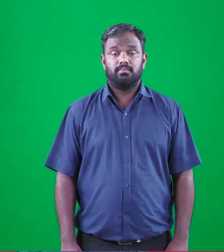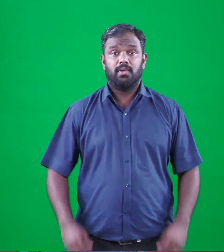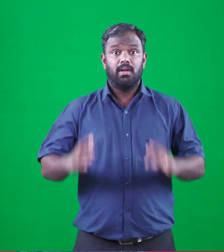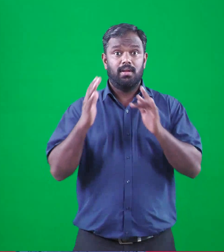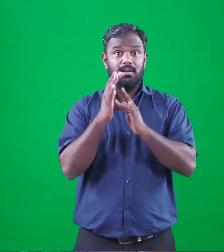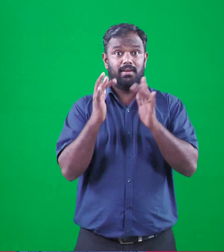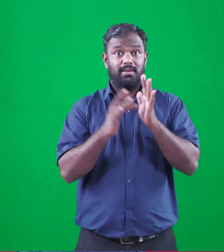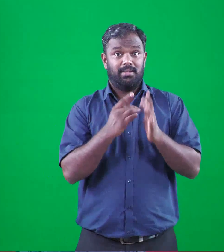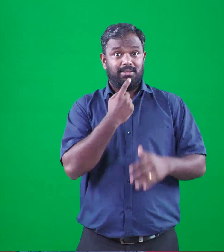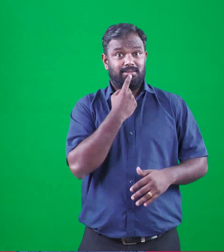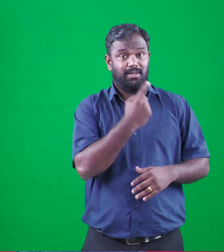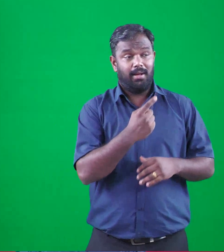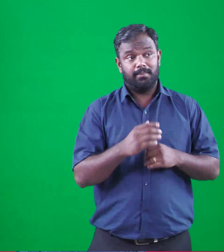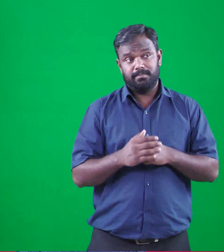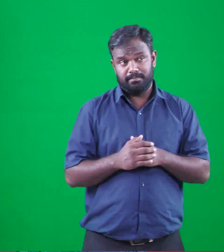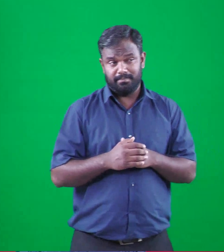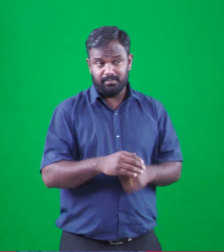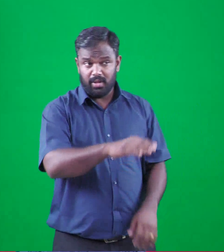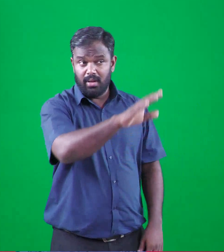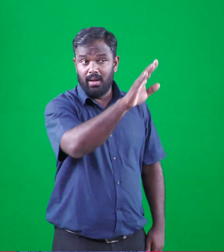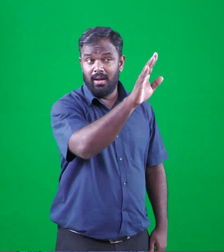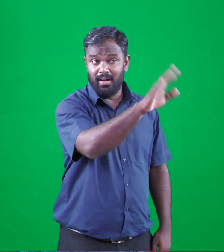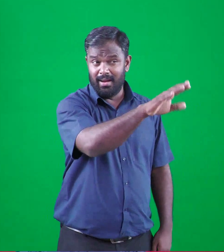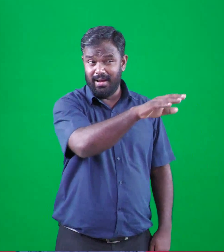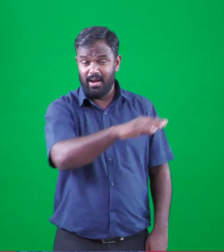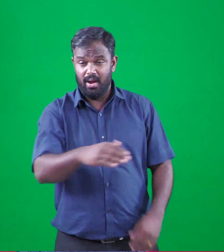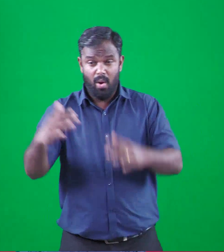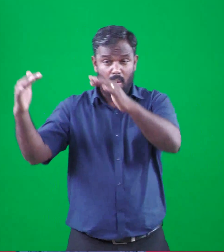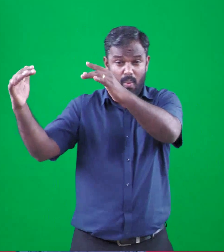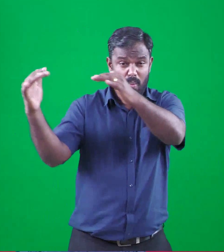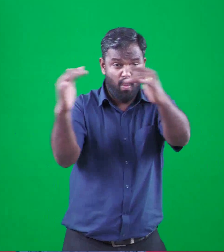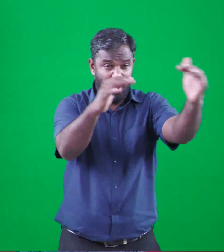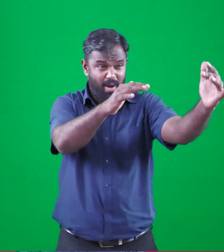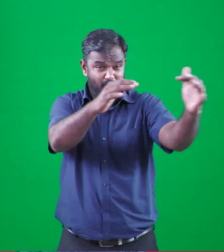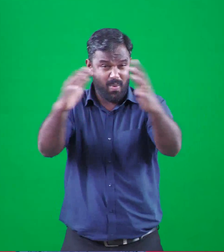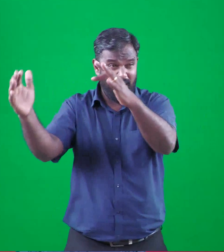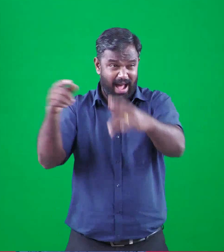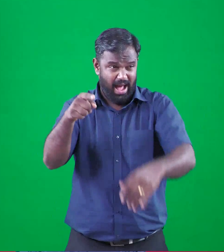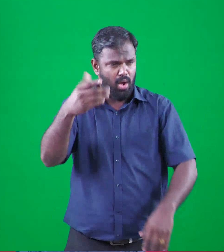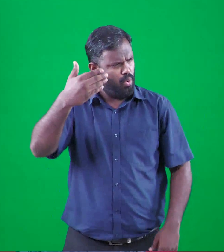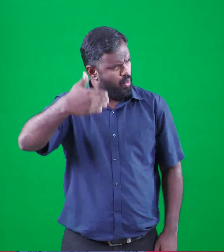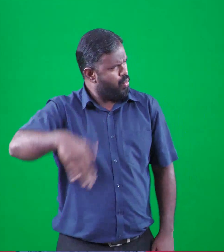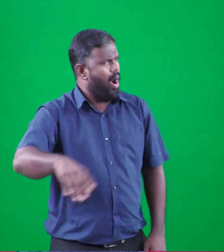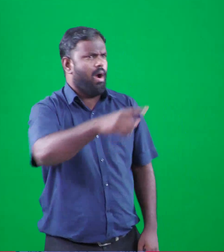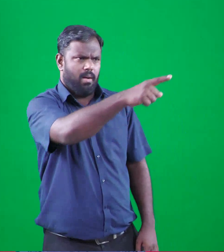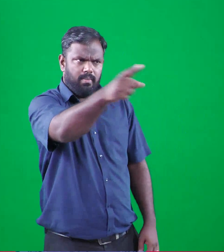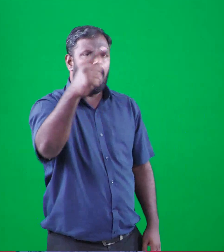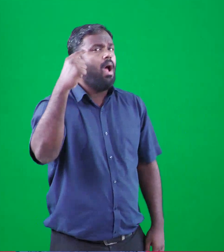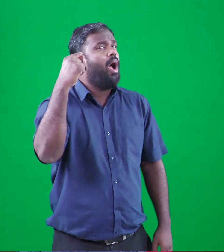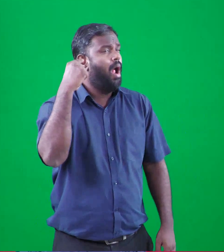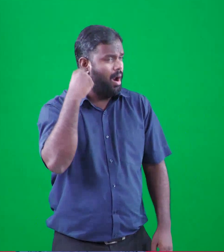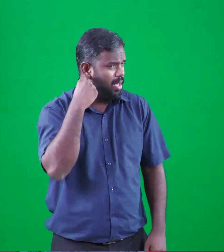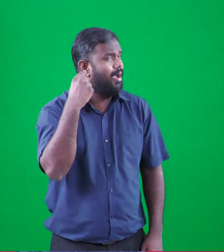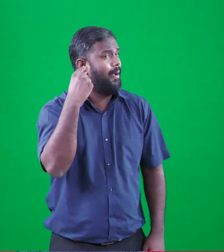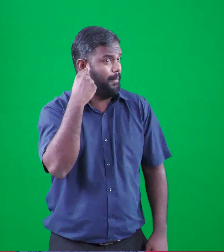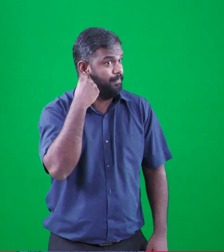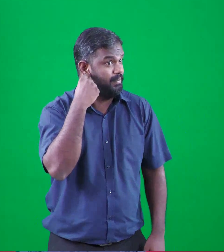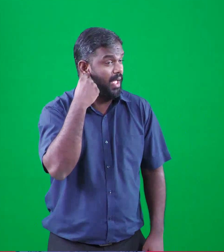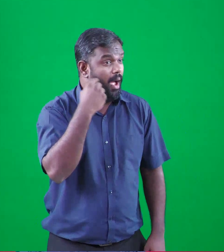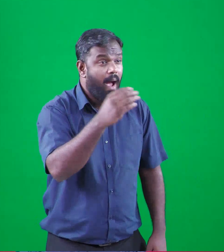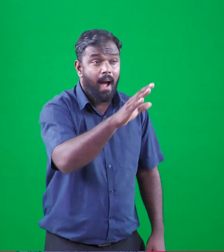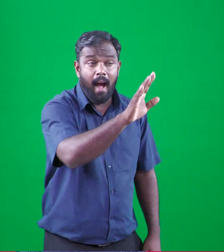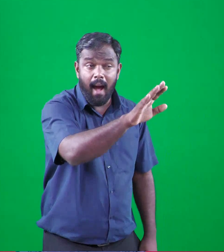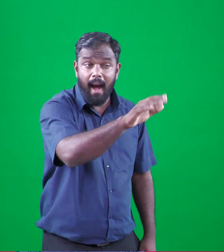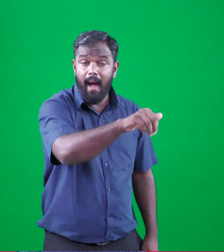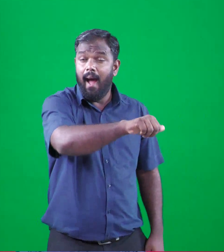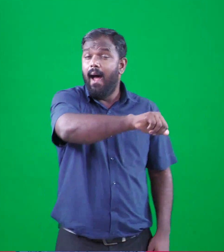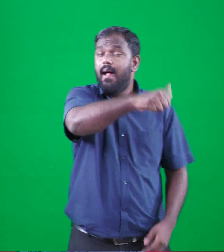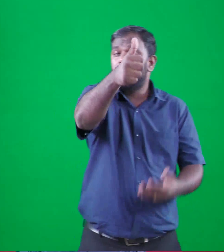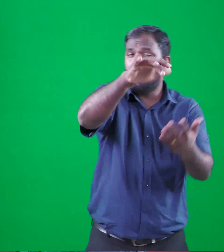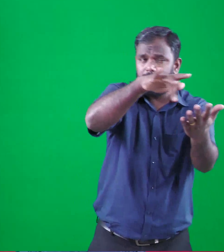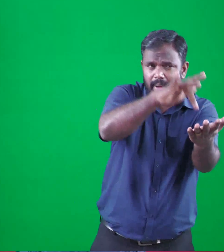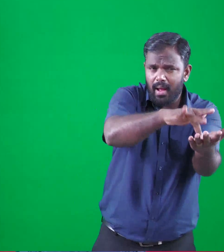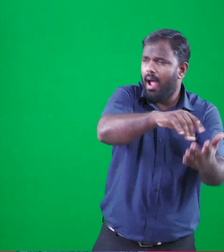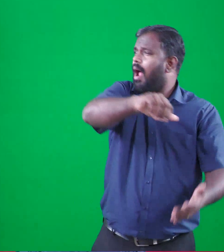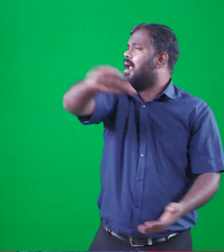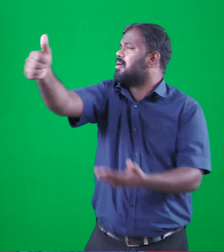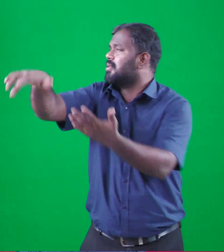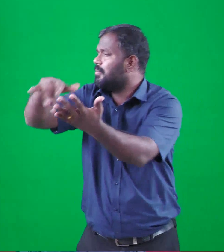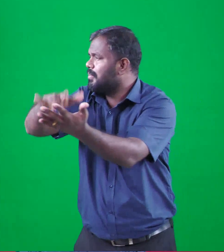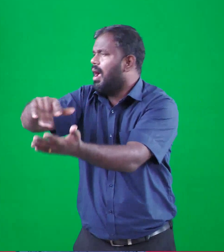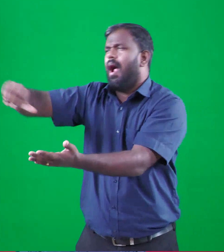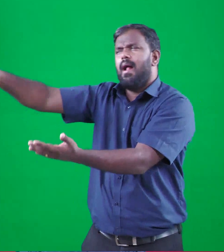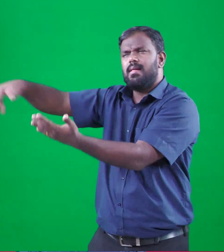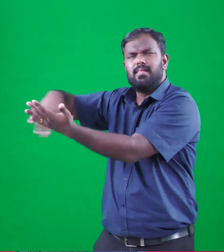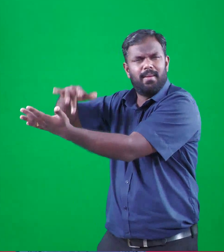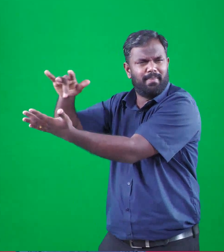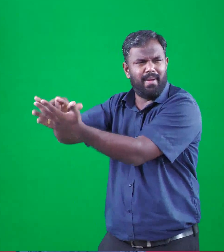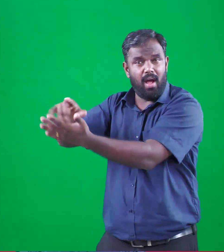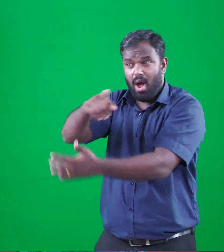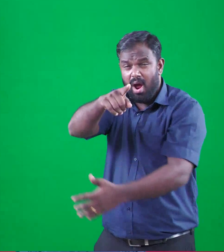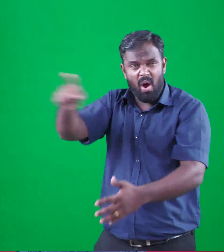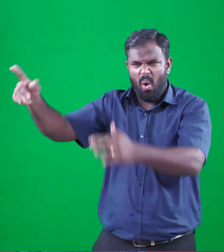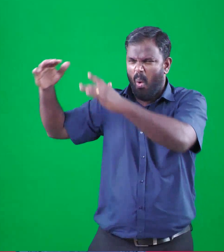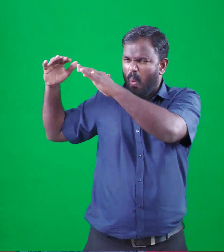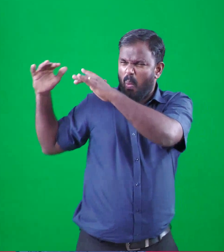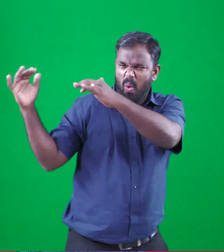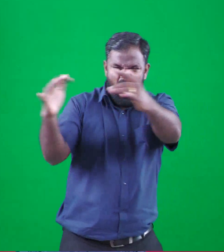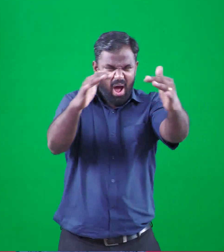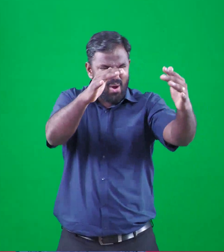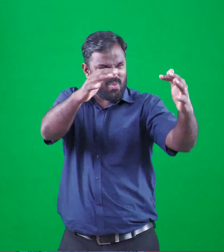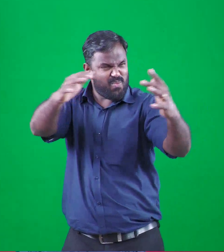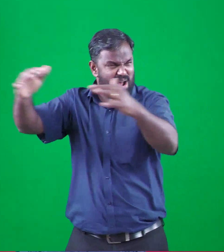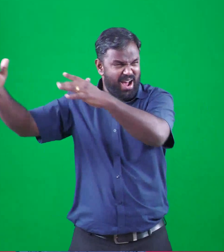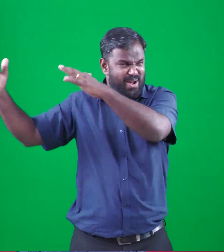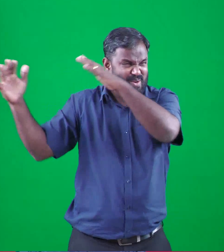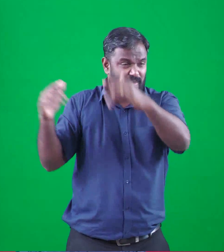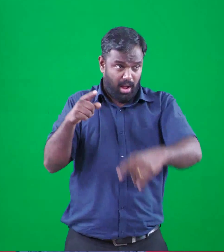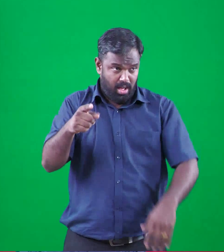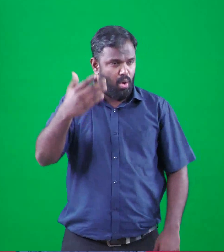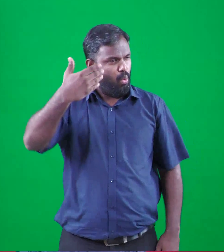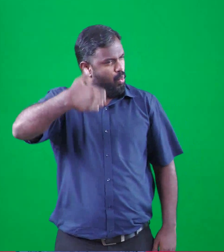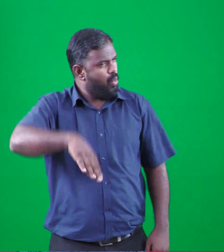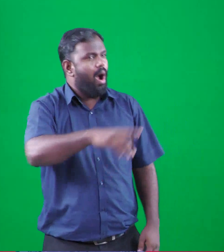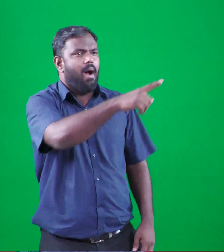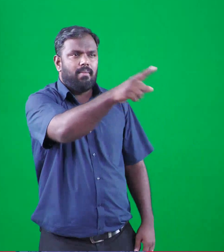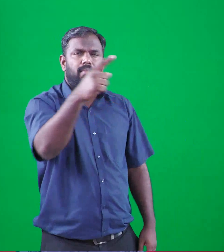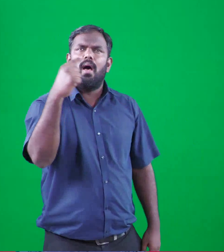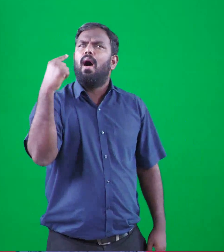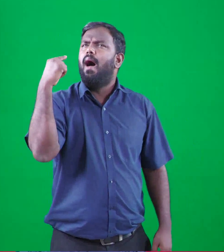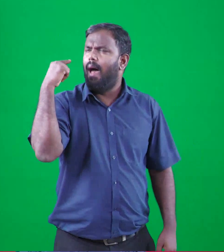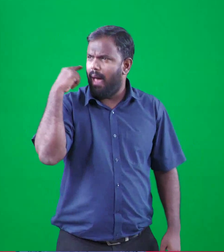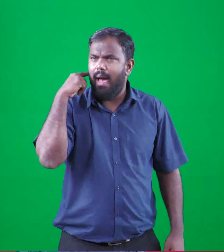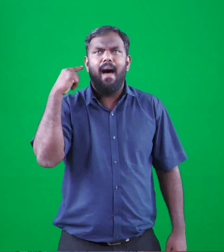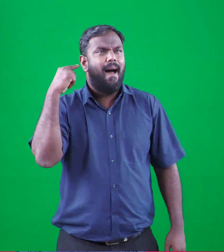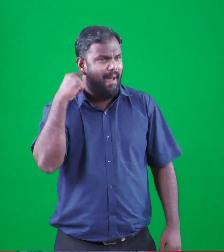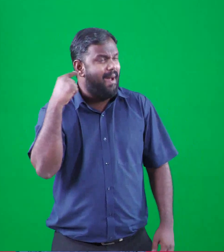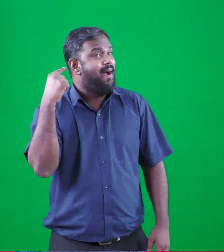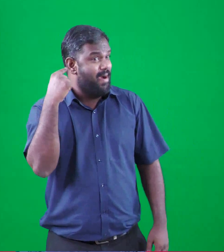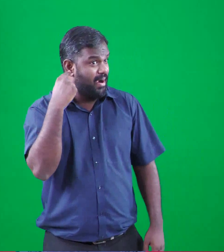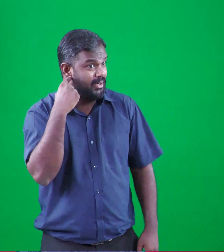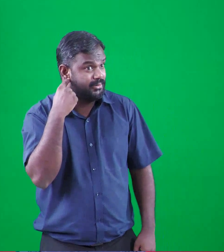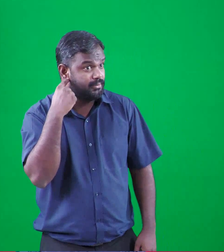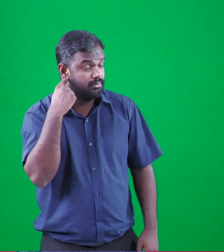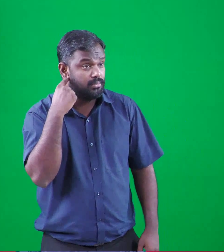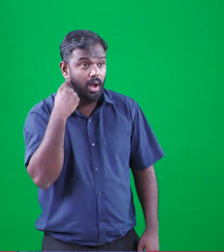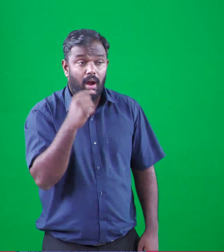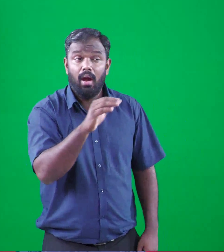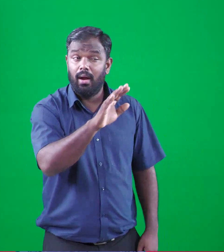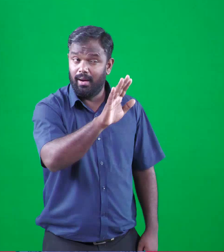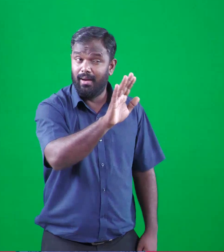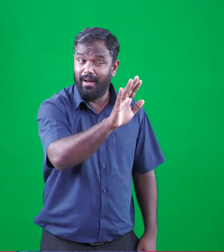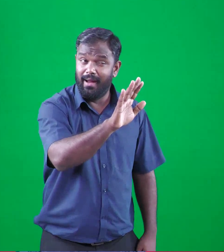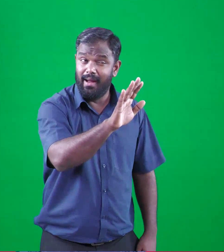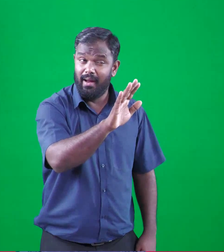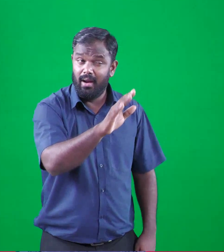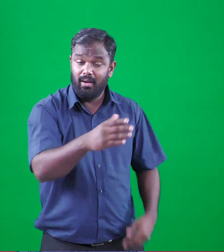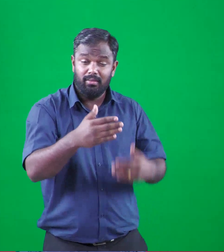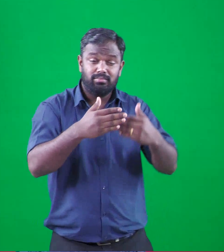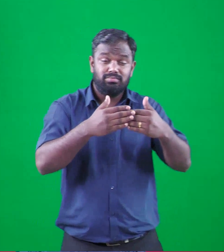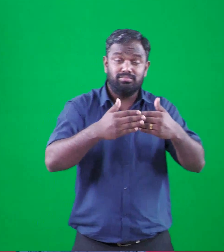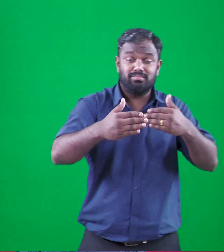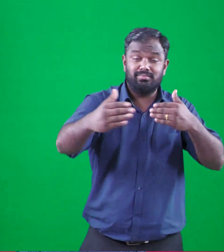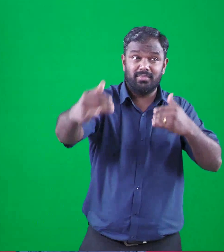When you hear of wars and rumors of wars, do not be alarmed.